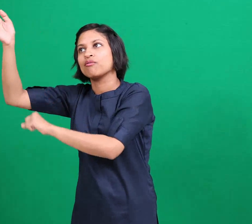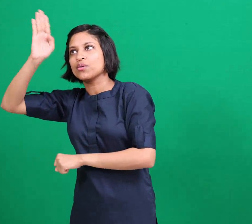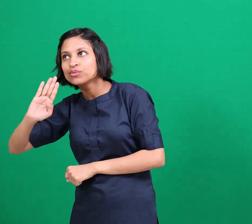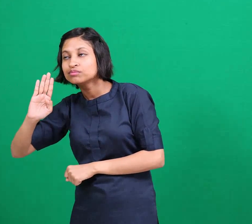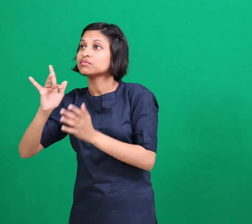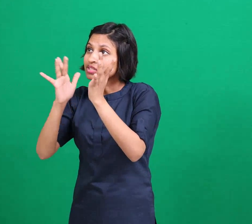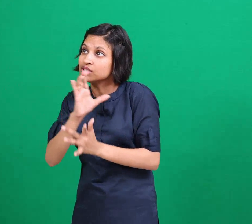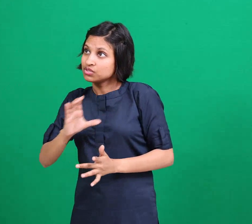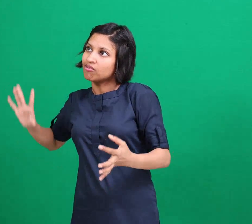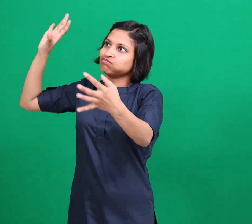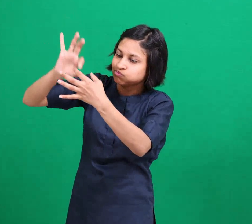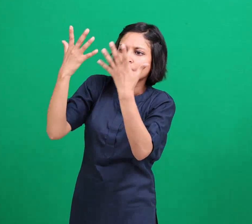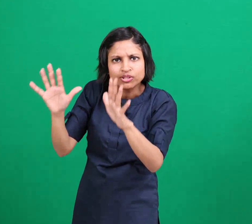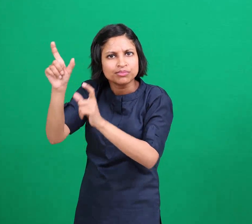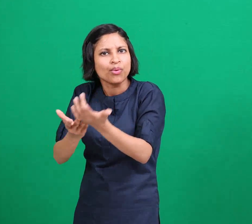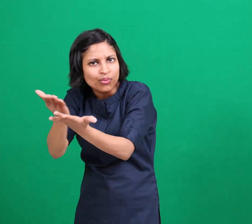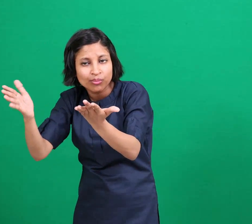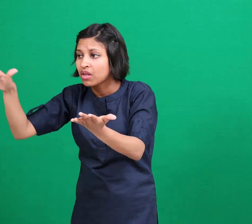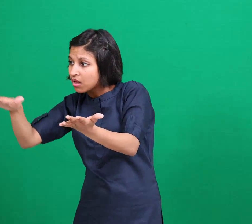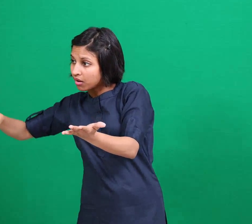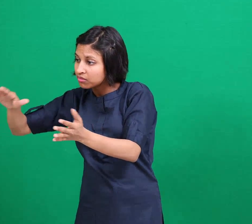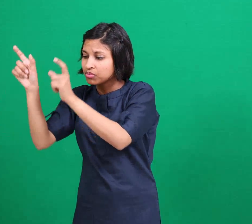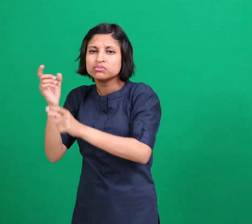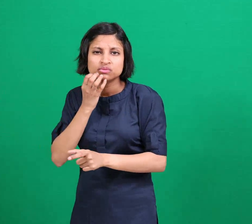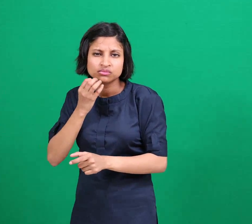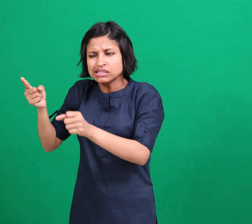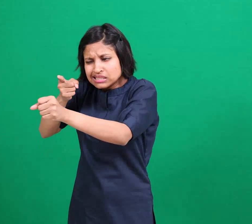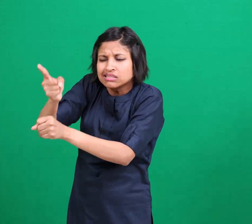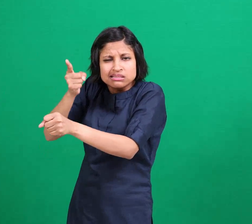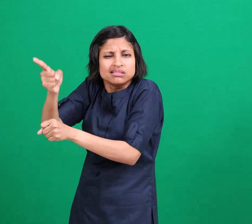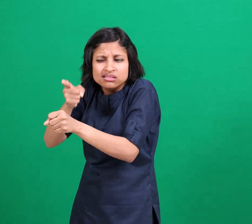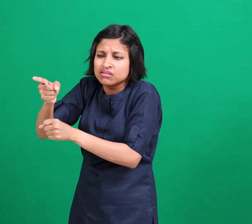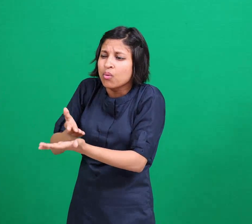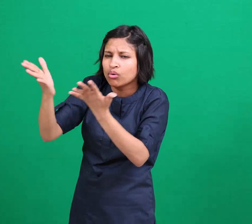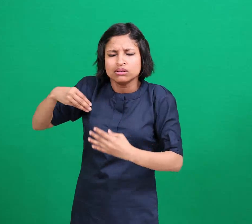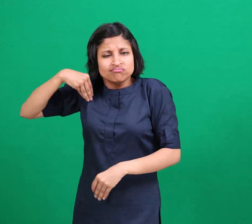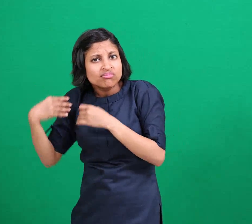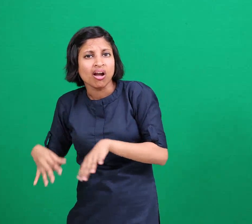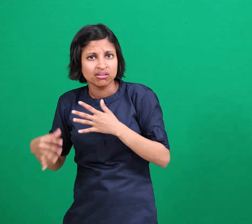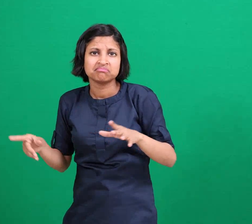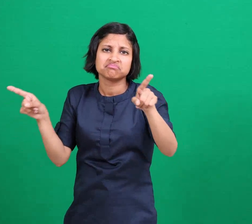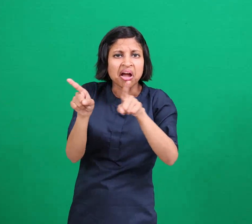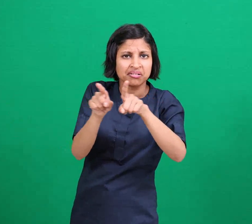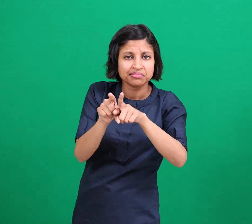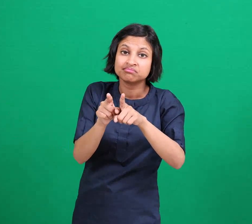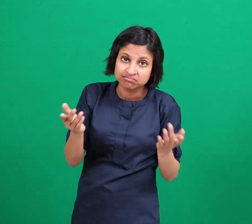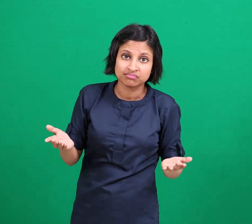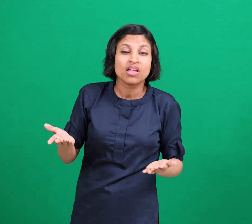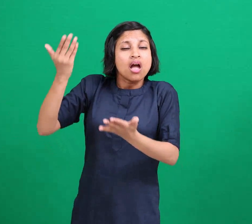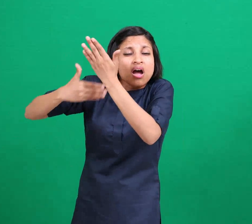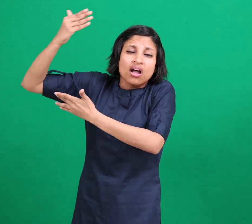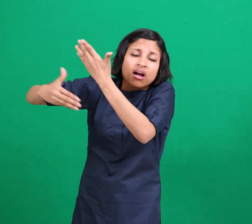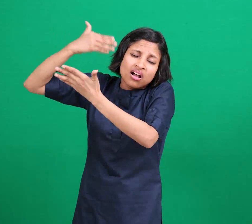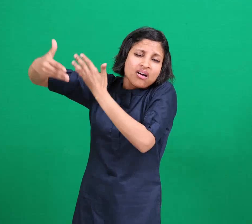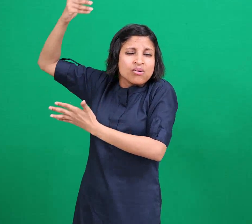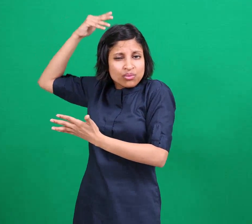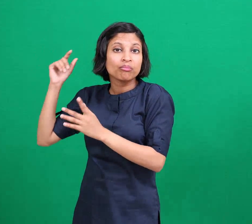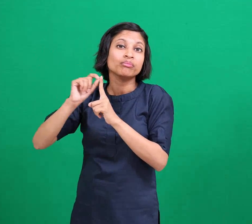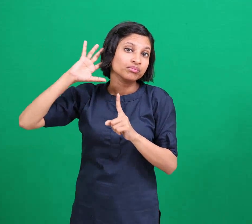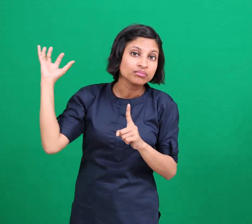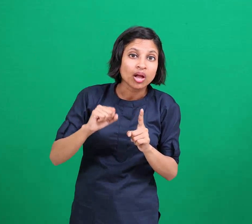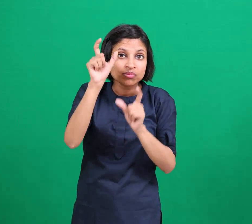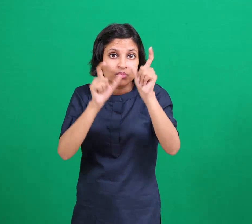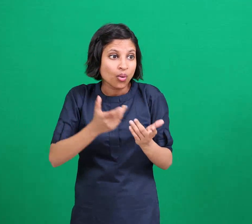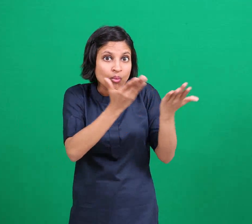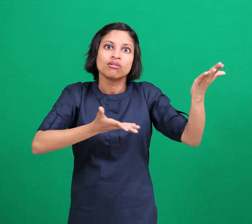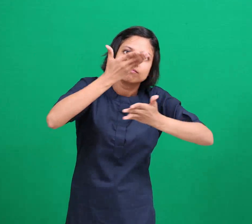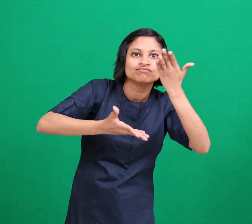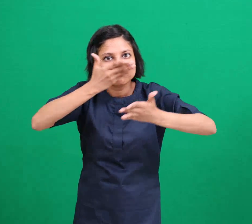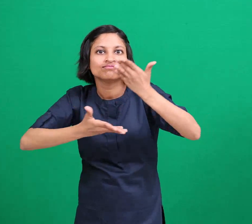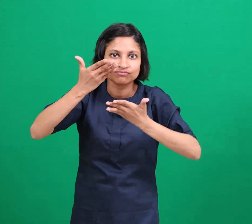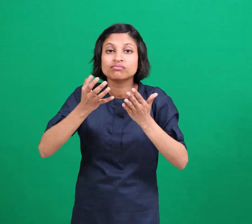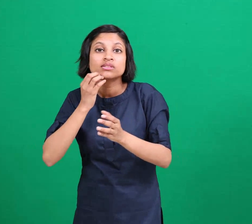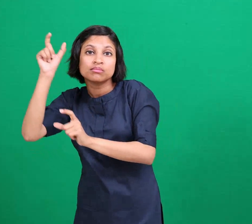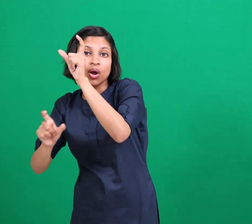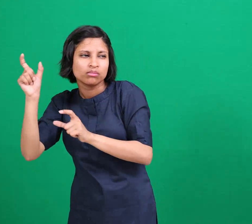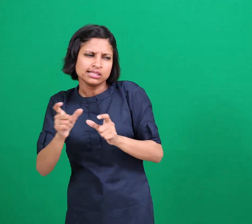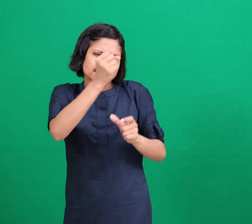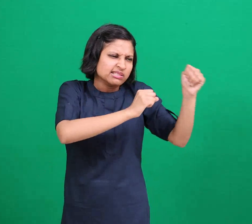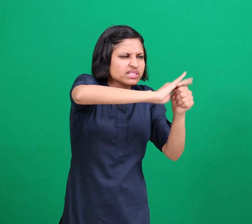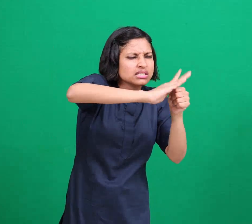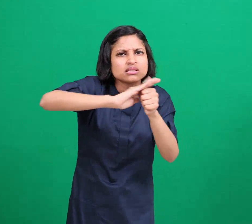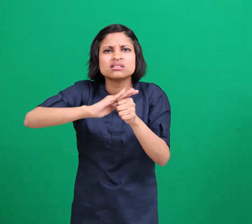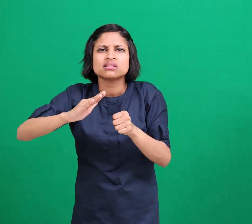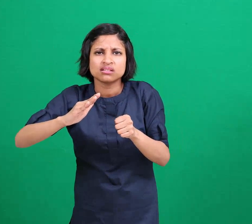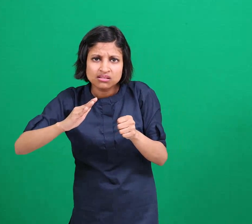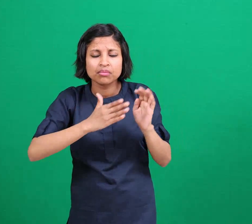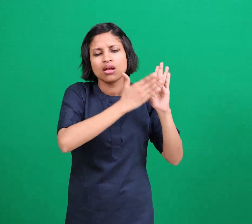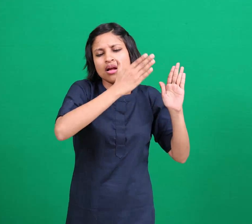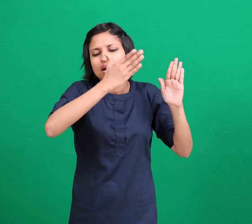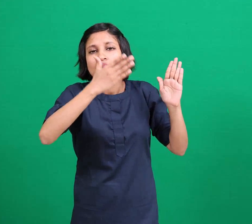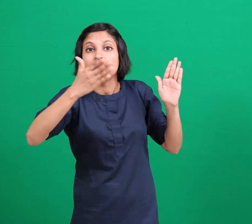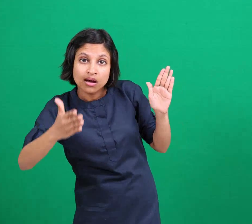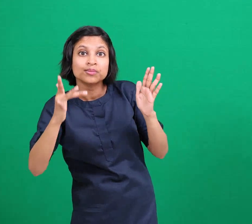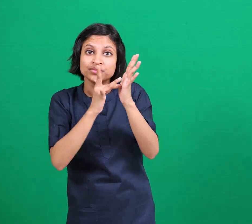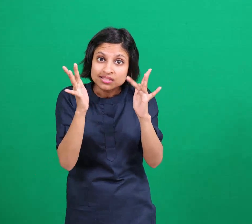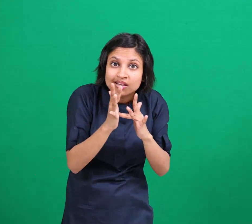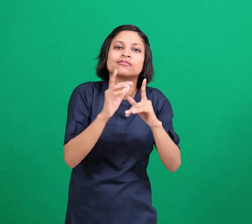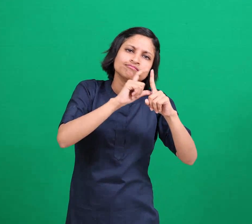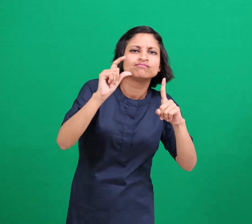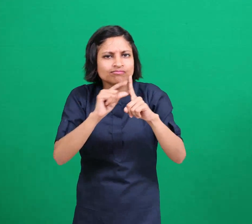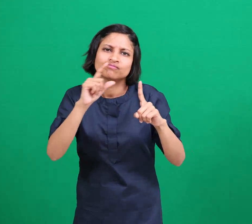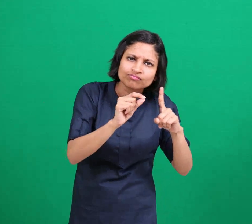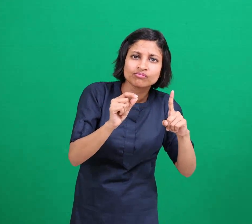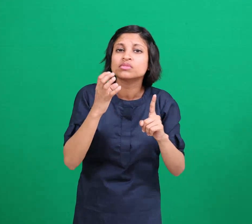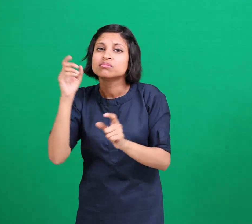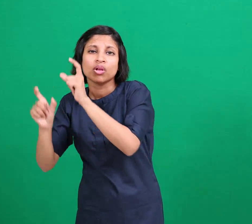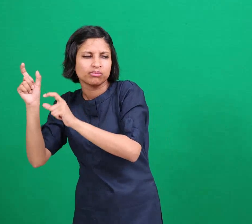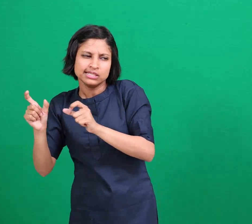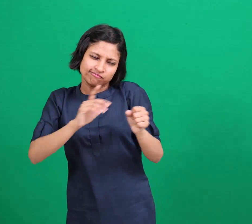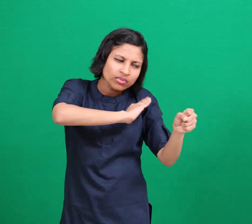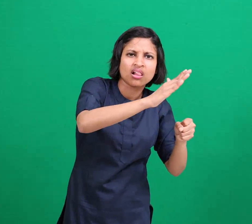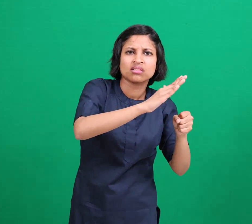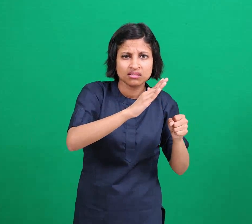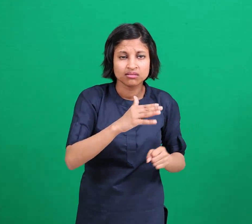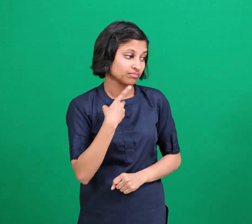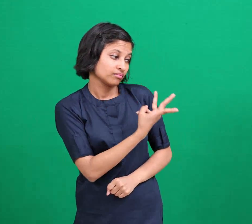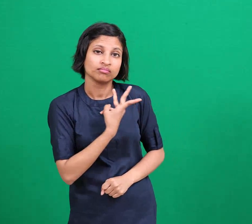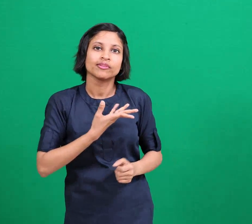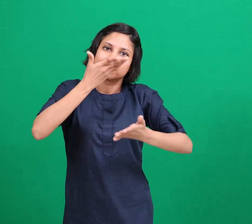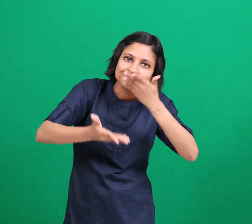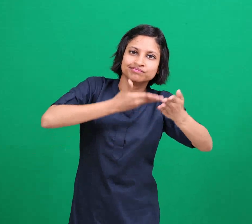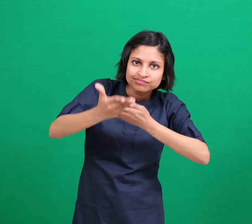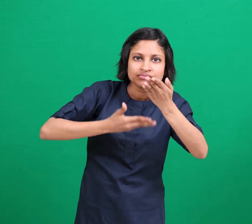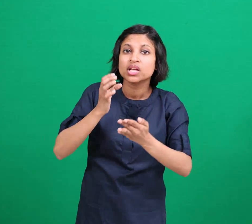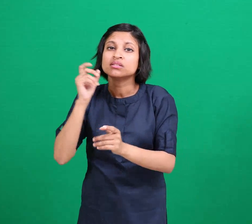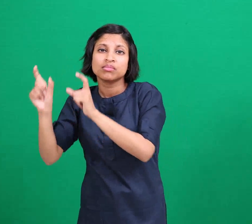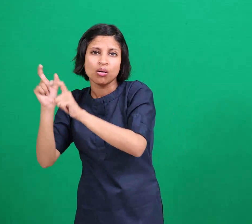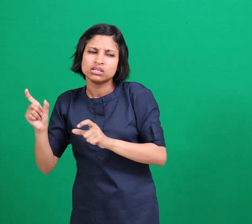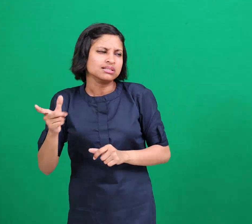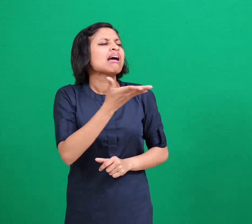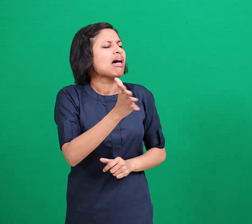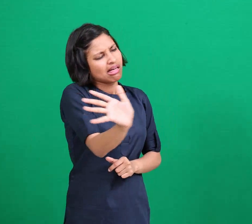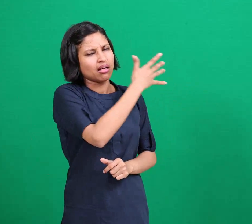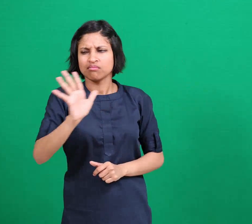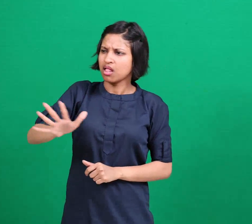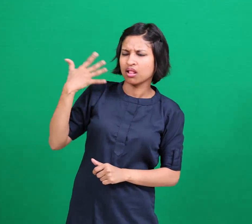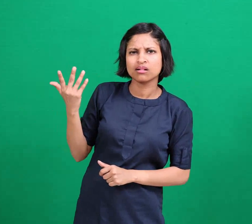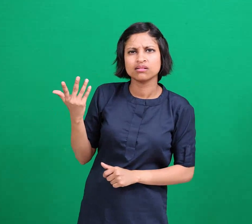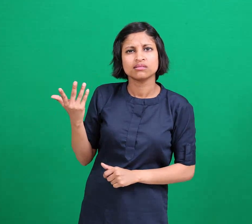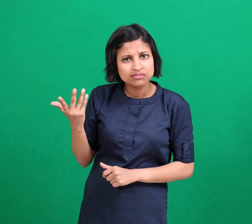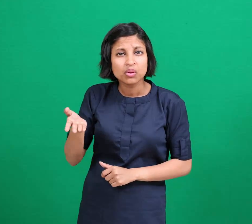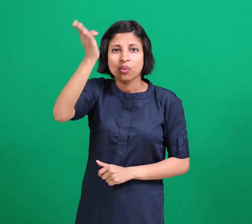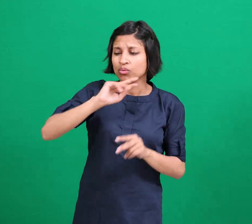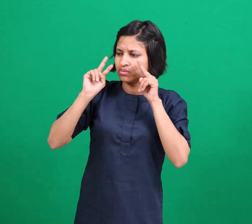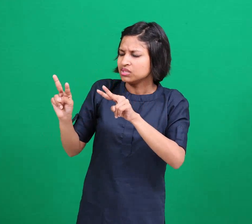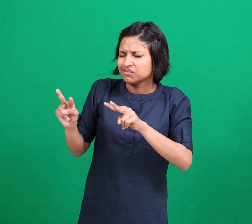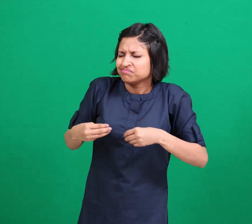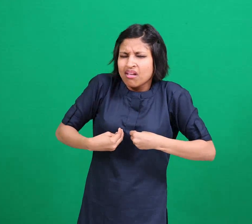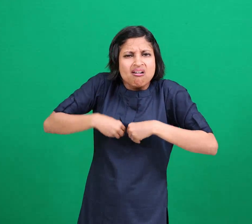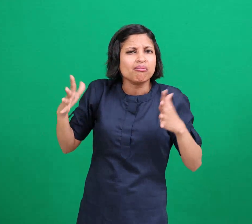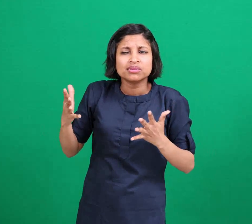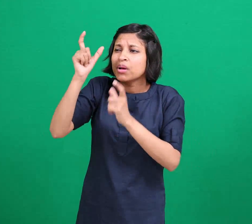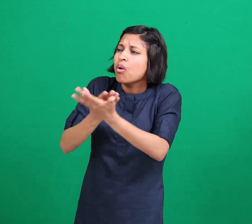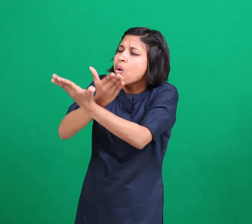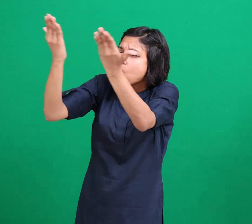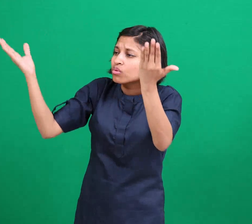You suffered from your own countrymen the very things they suffered from the Jews, who killed both the Lord Jesus and their own prophets, and drove us out as well.